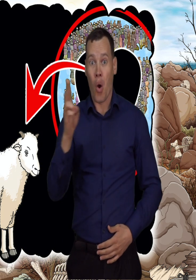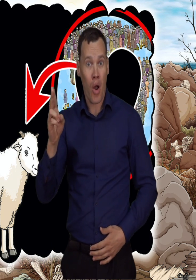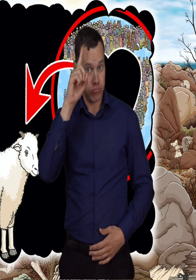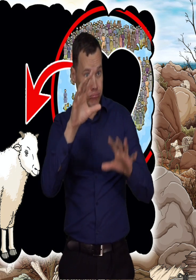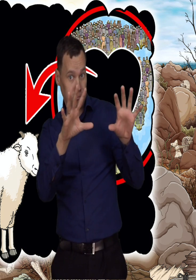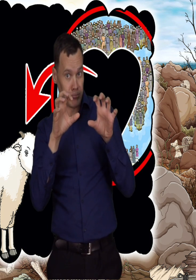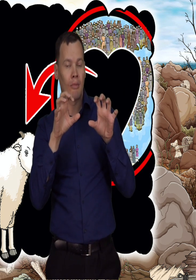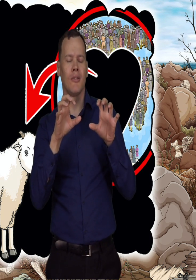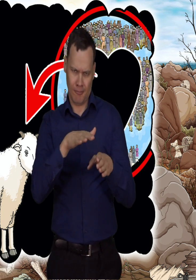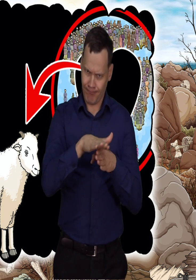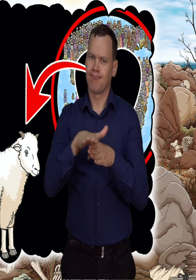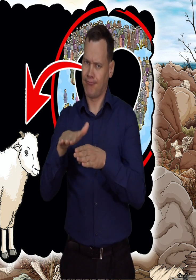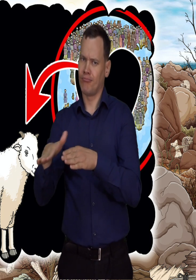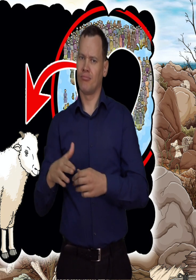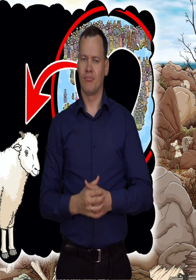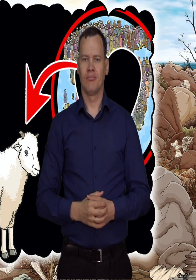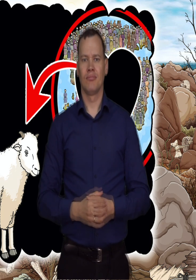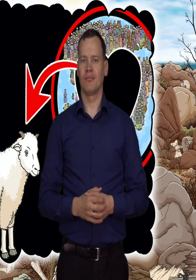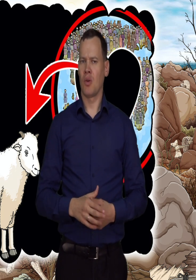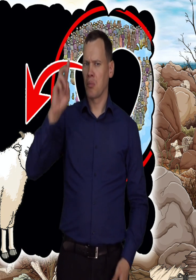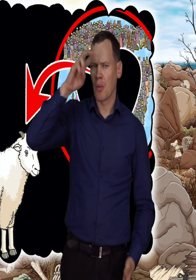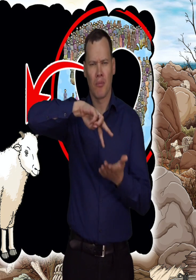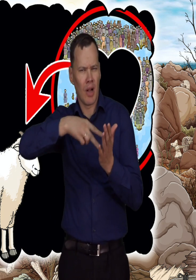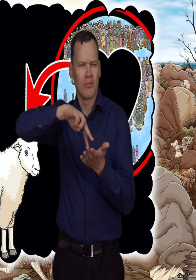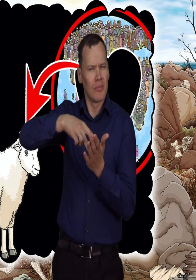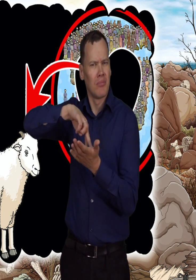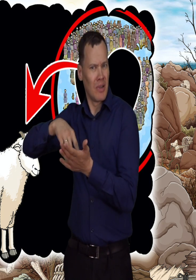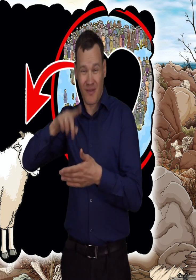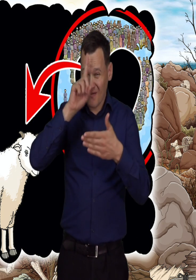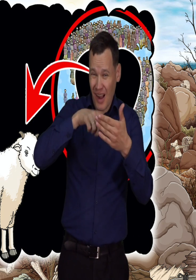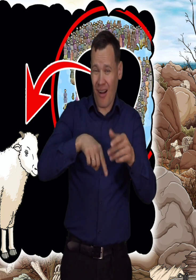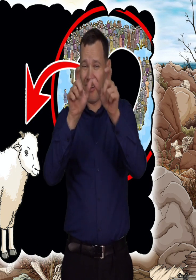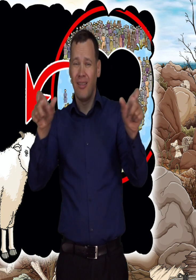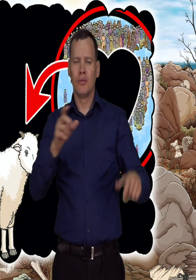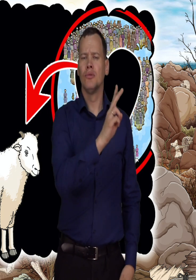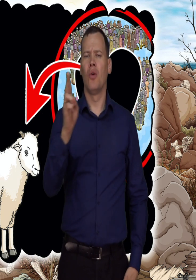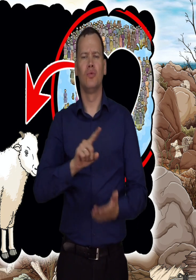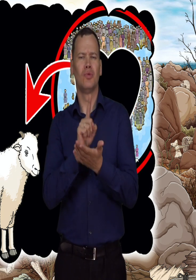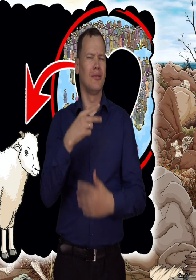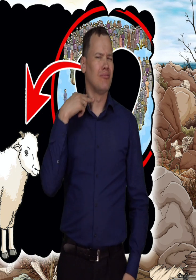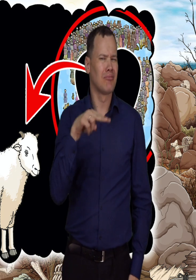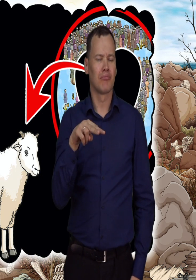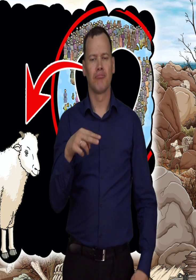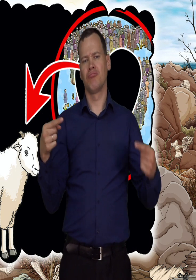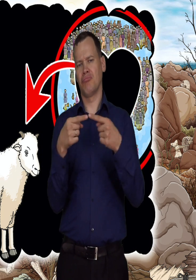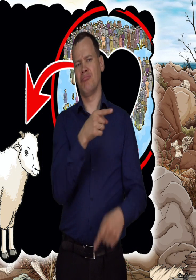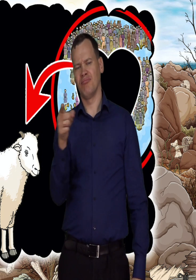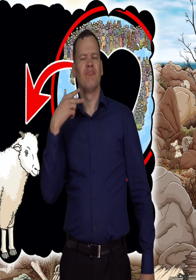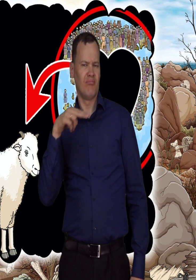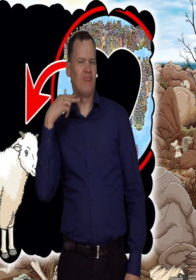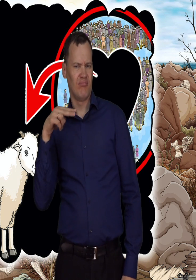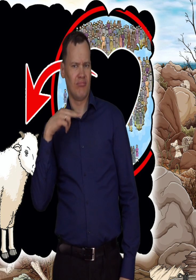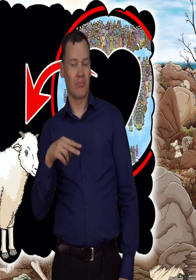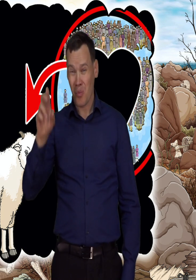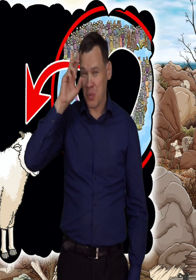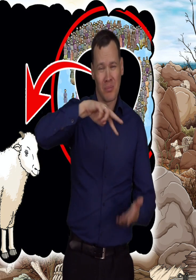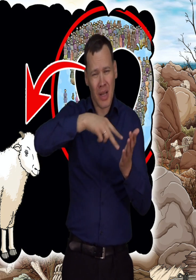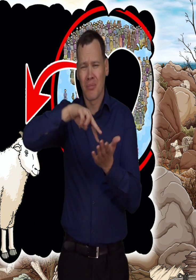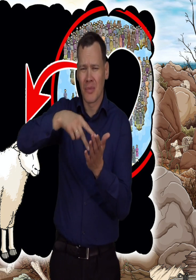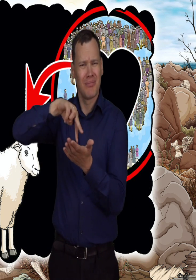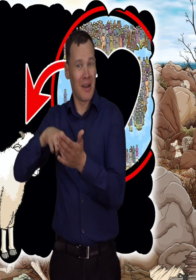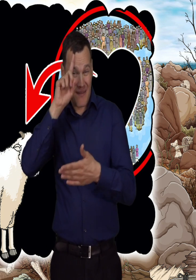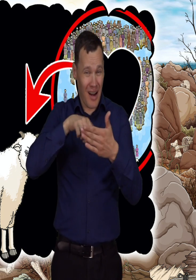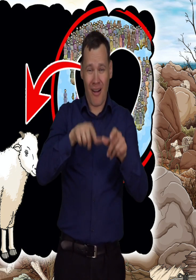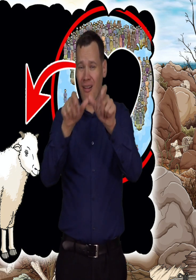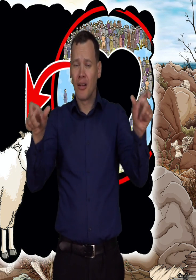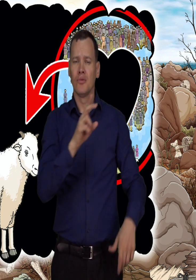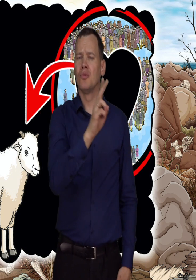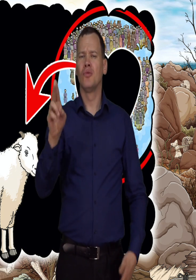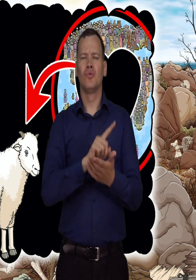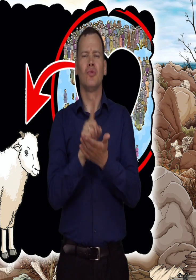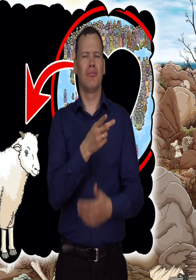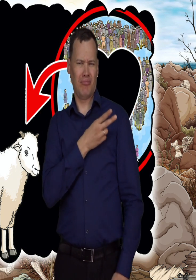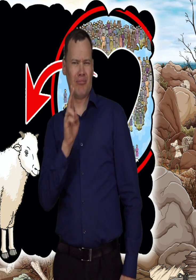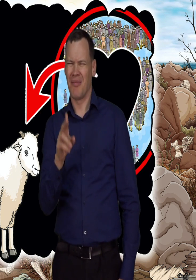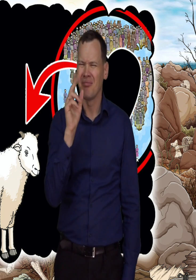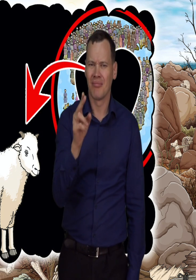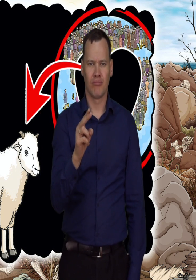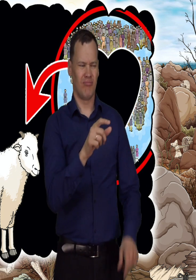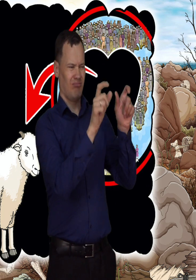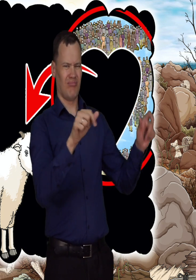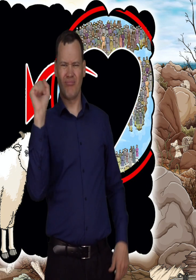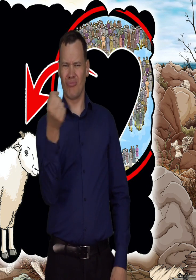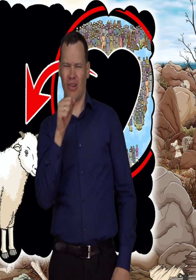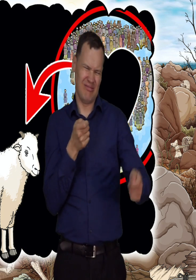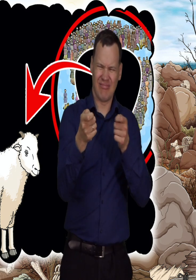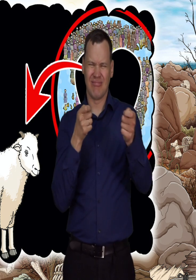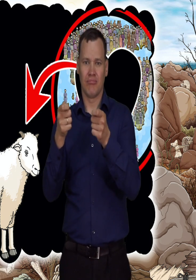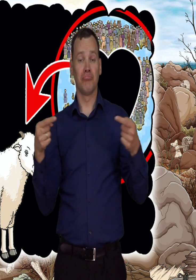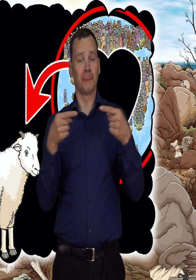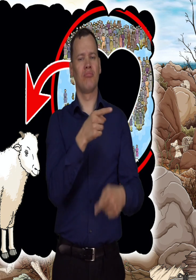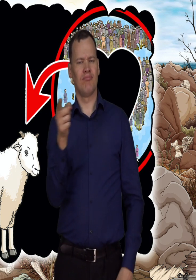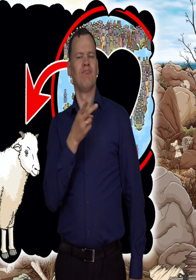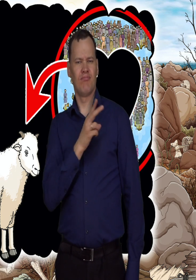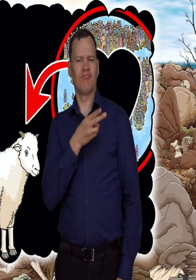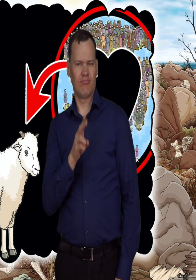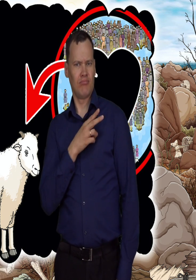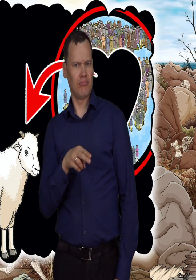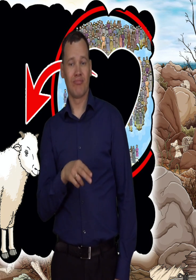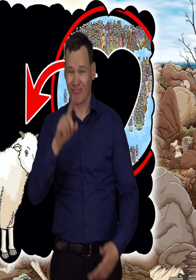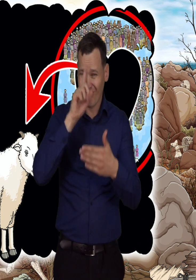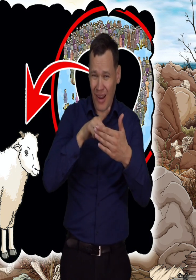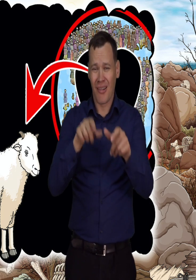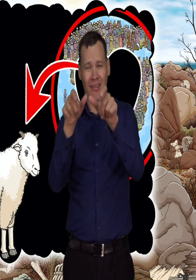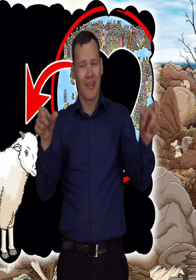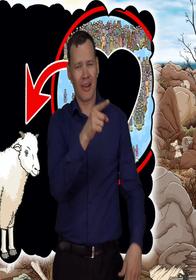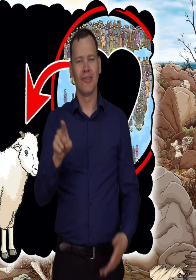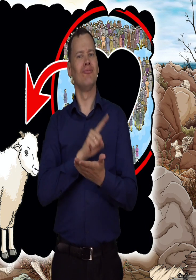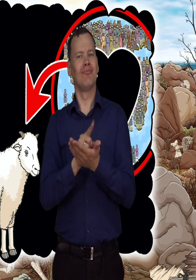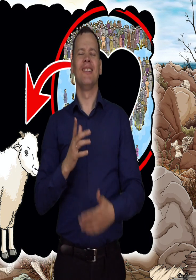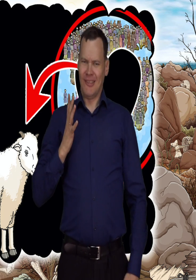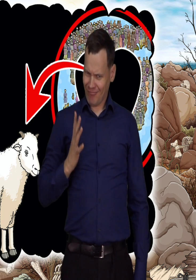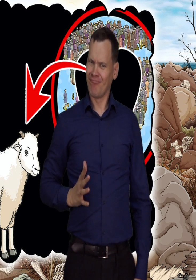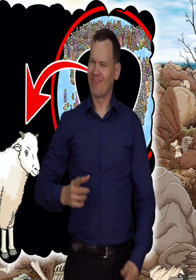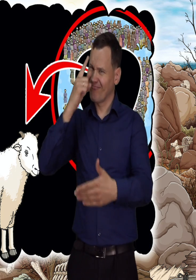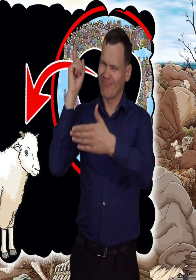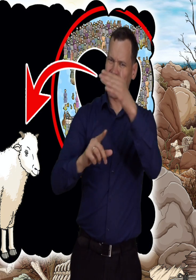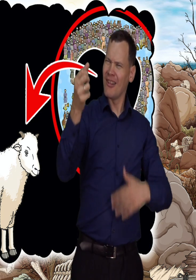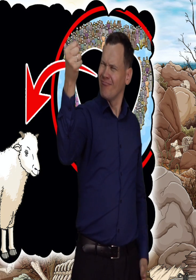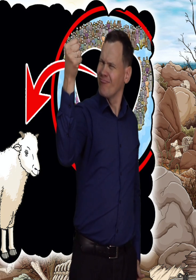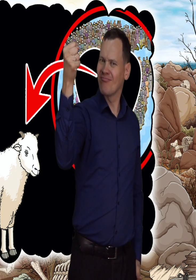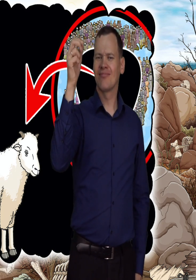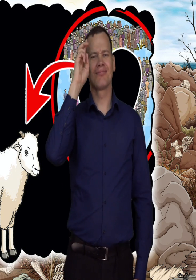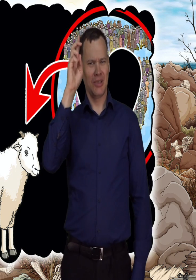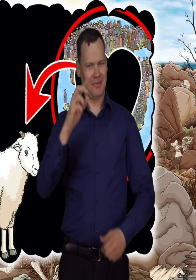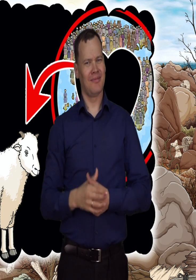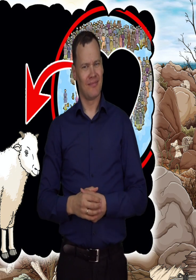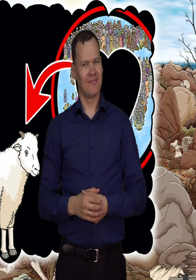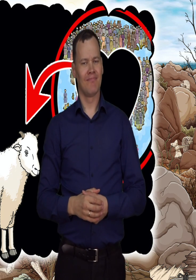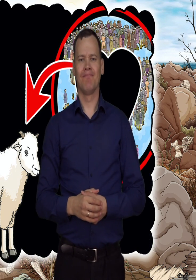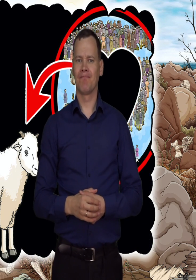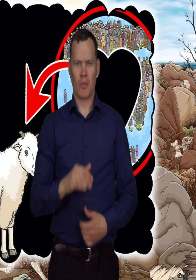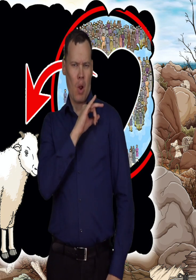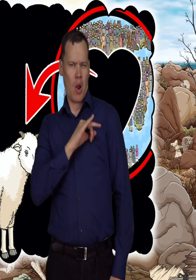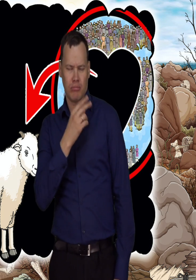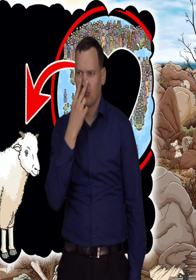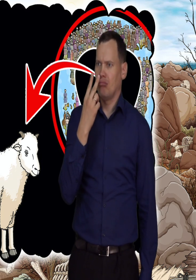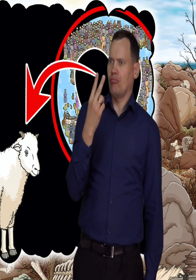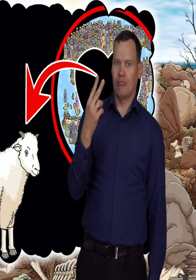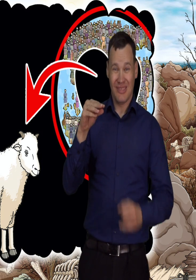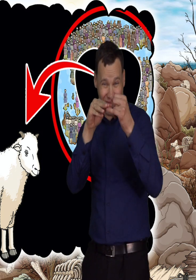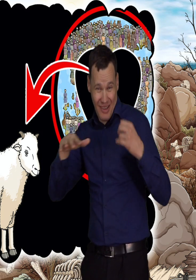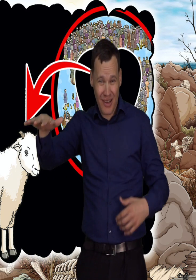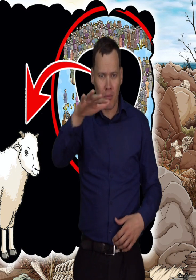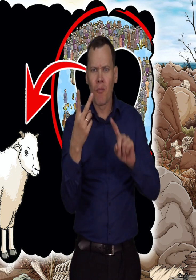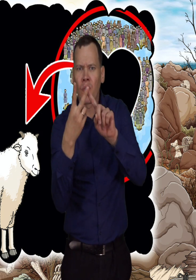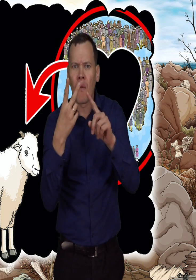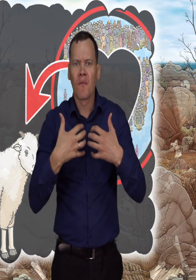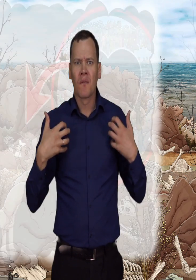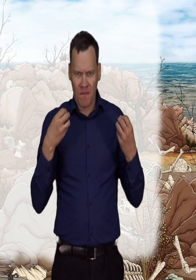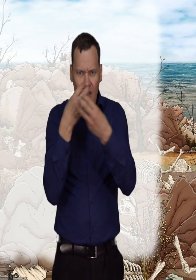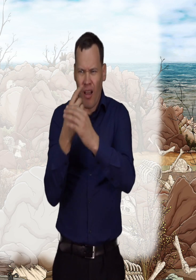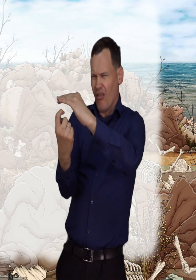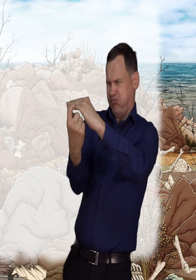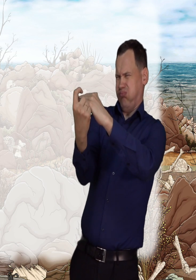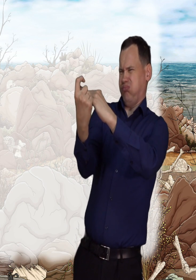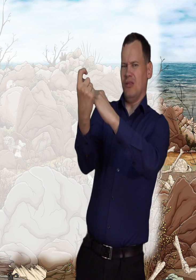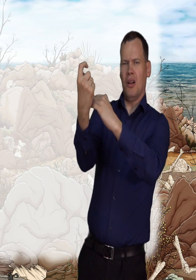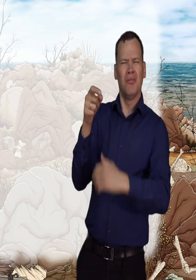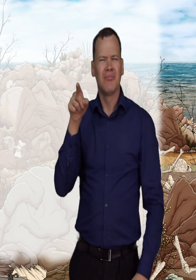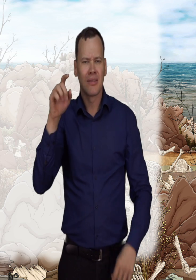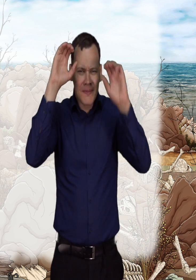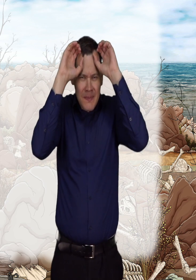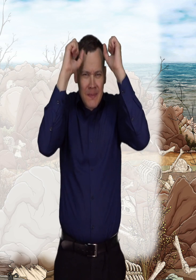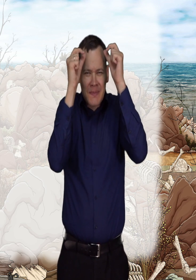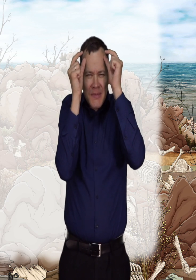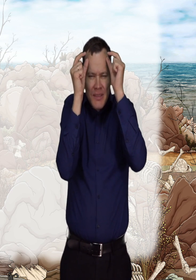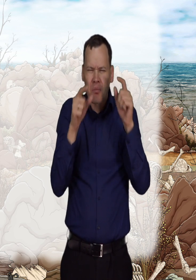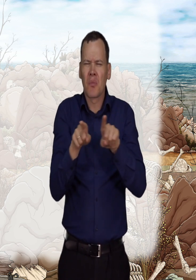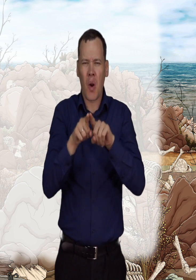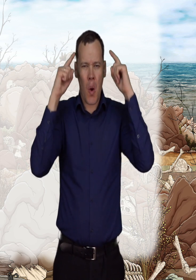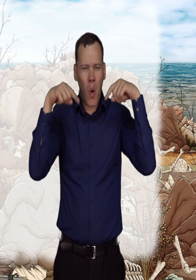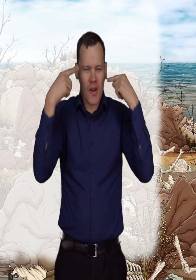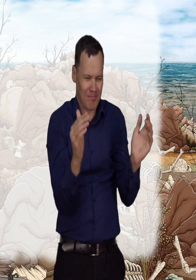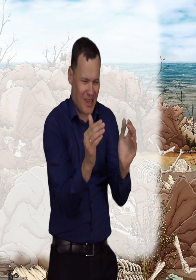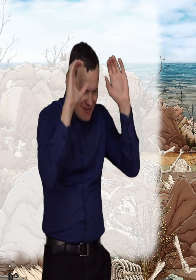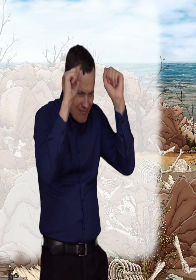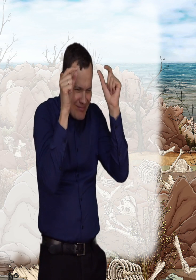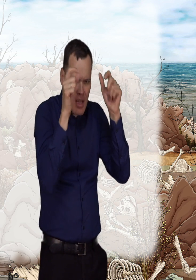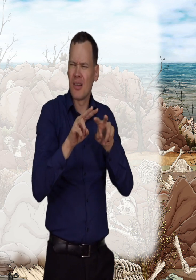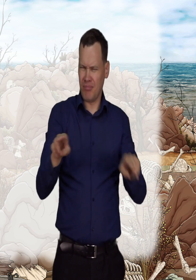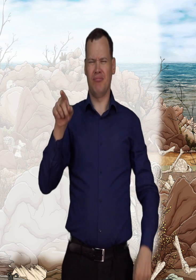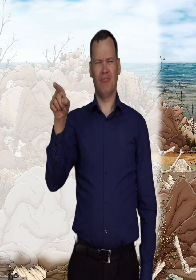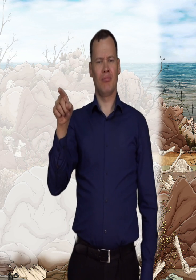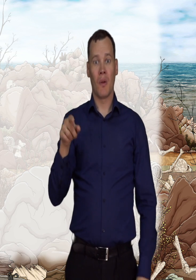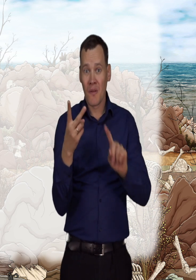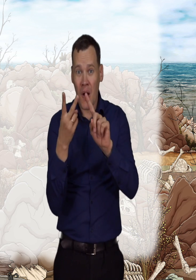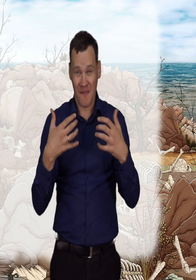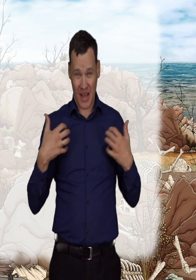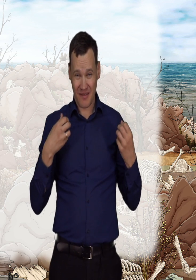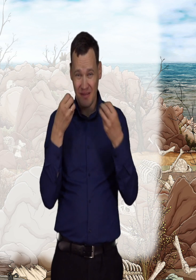He who has an ear, let him hear: “If anyone is destined for captivity, into captivity he will go; if anyone is to die by the sword, by the sword he must be killed.” Here is a call for the perseverance and faith of the saints.